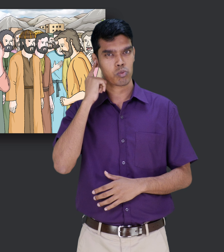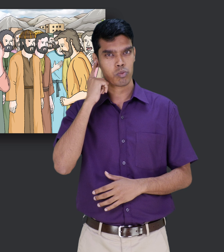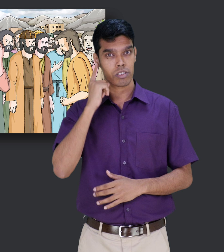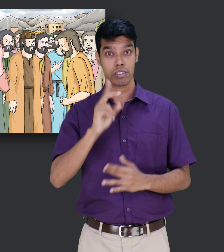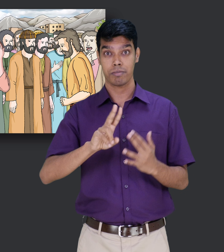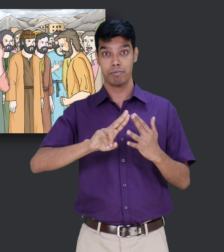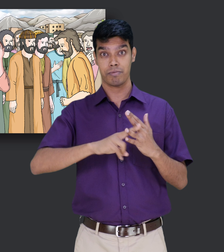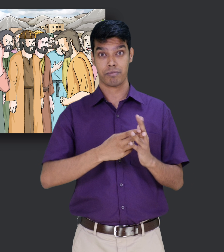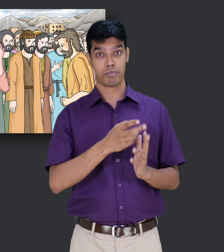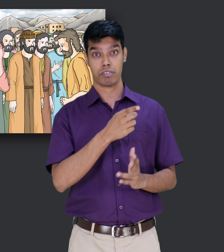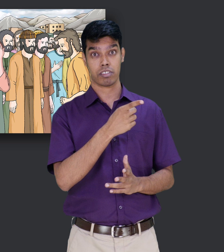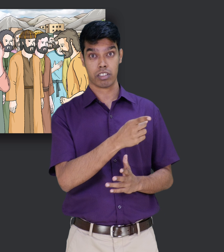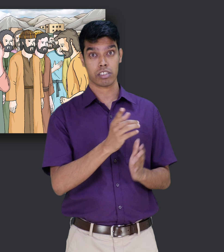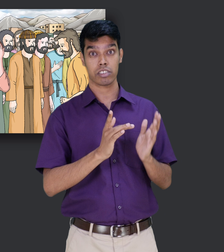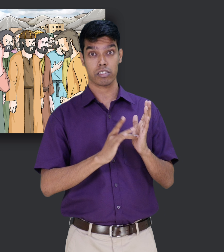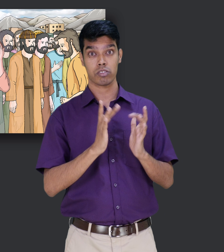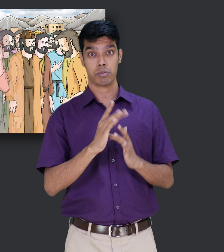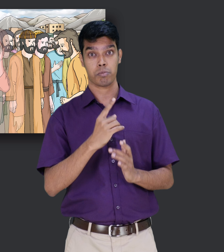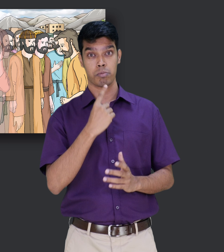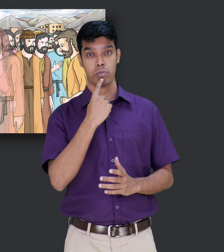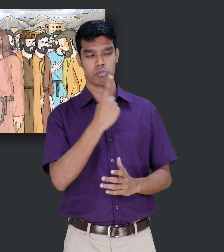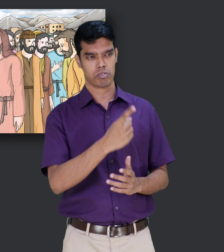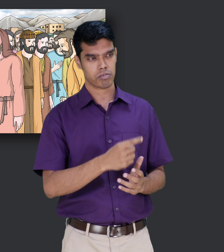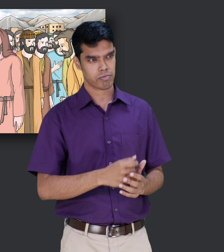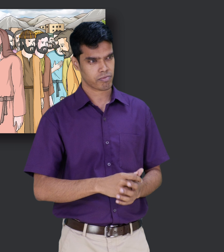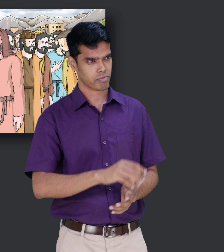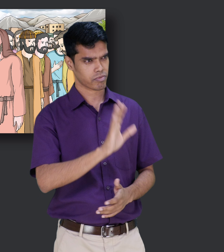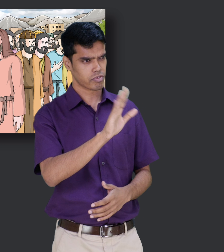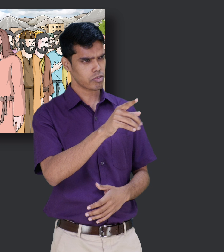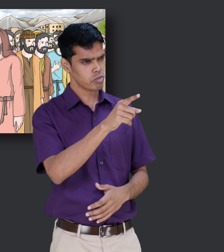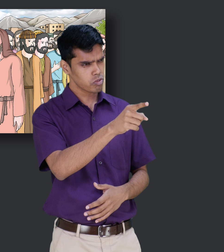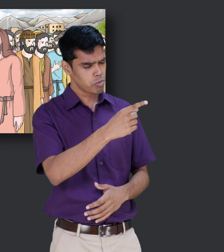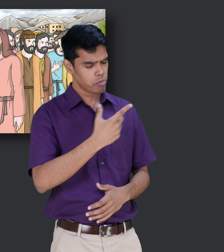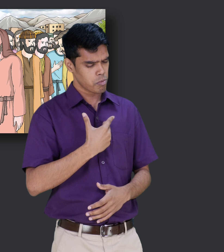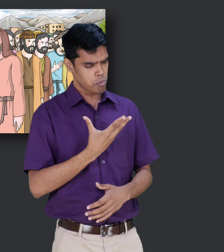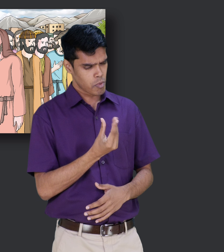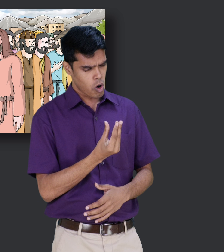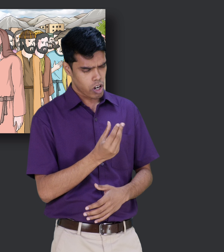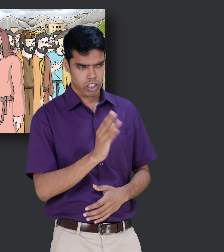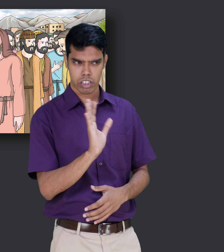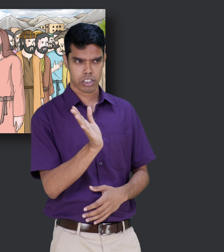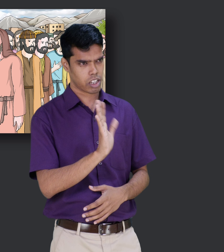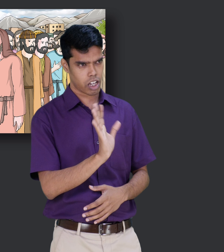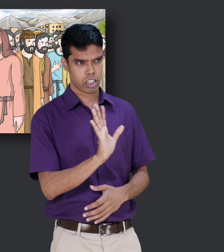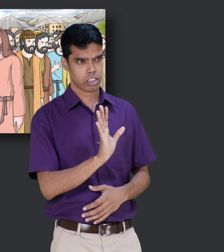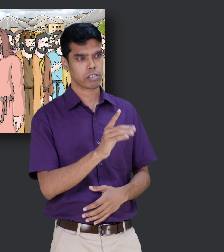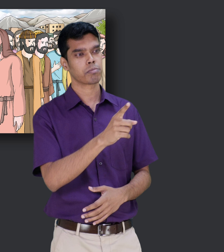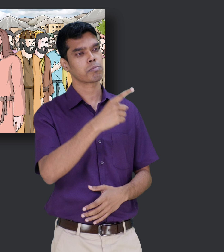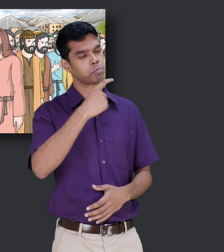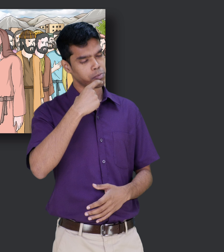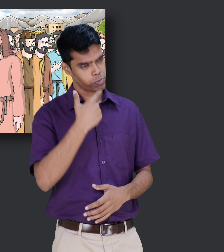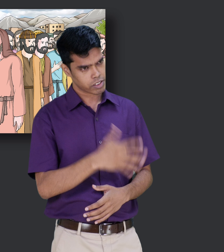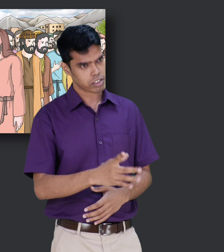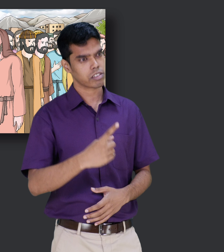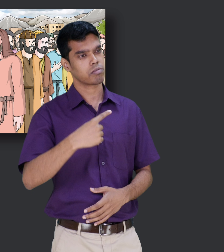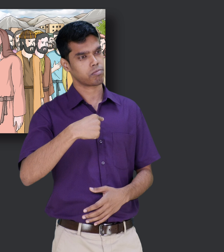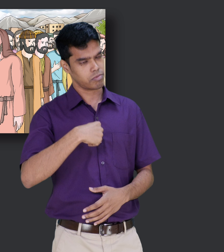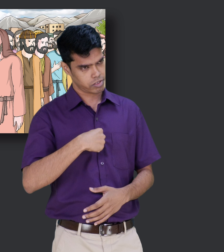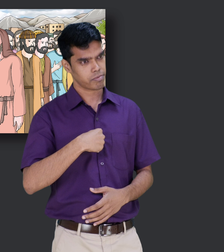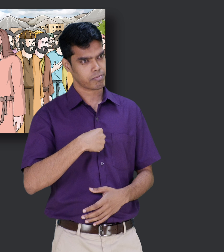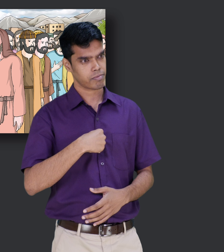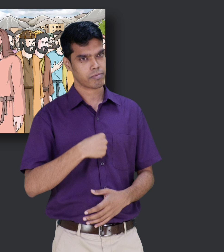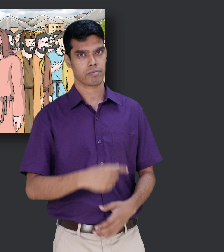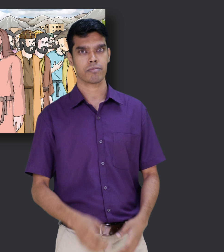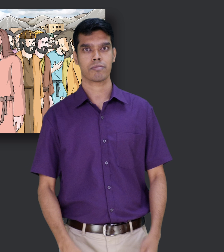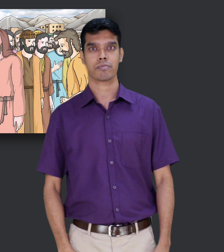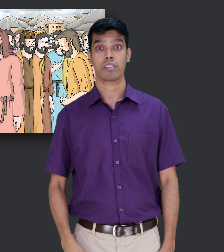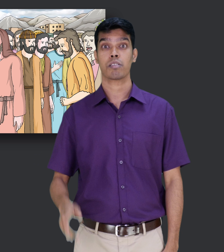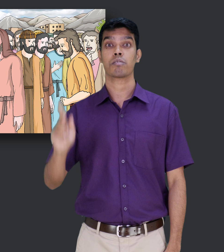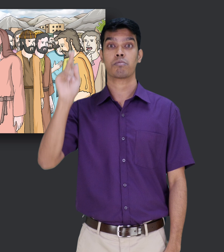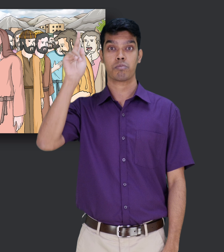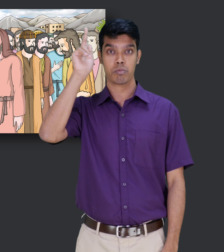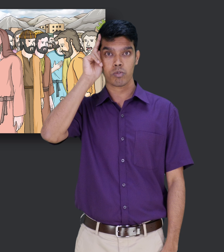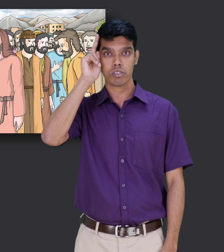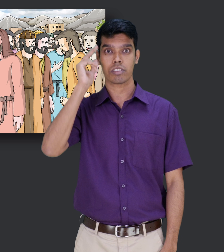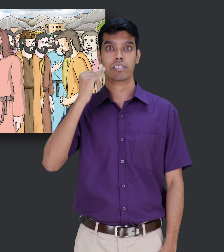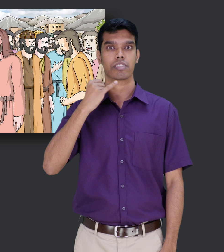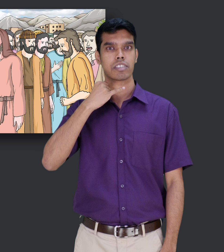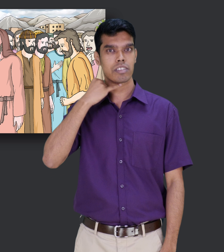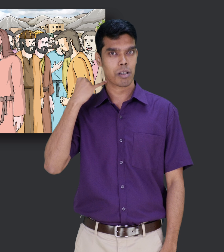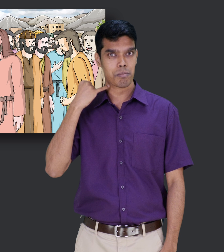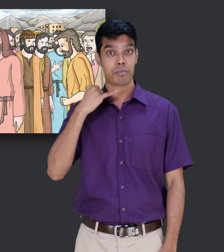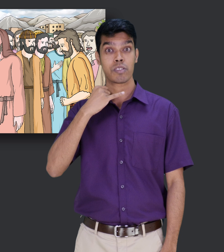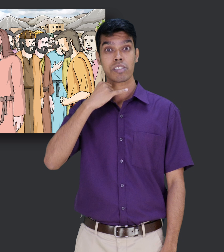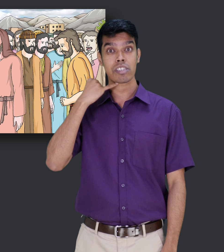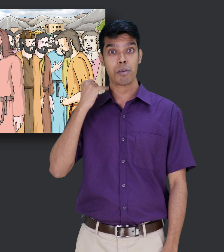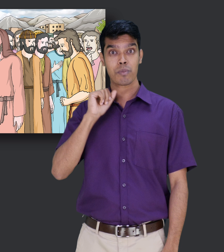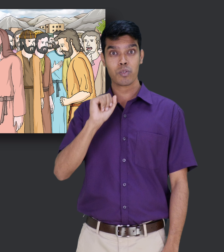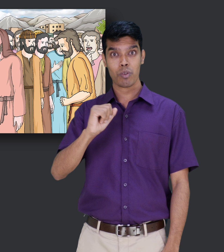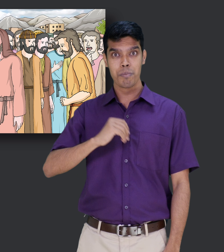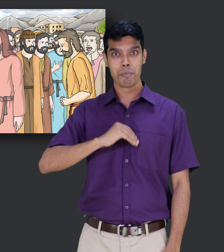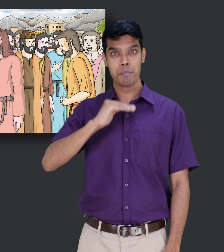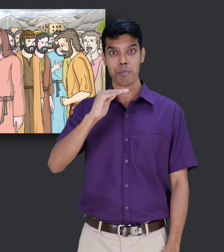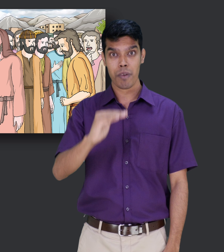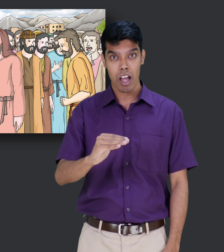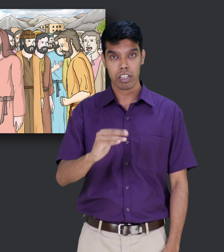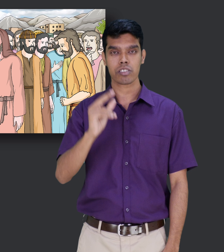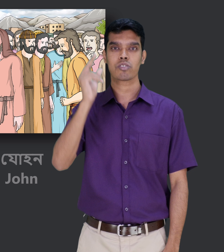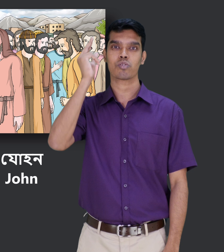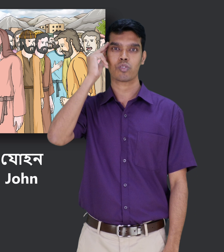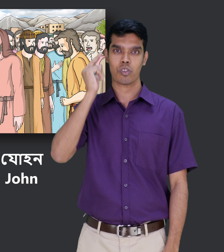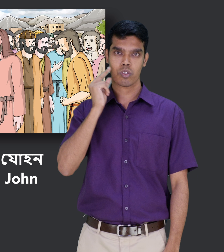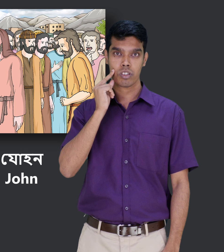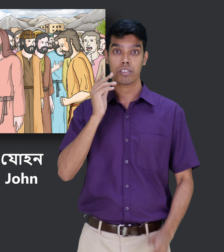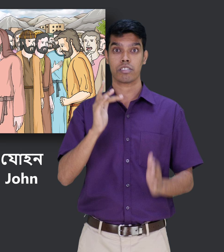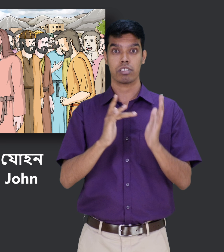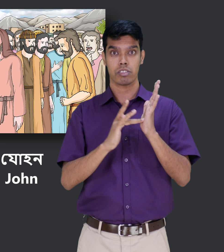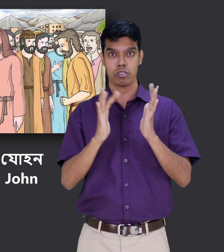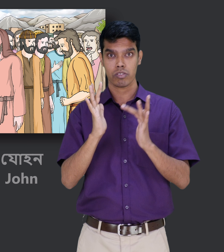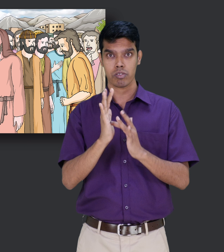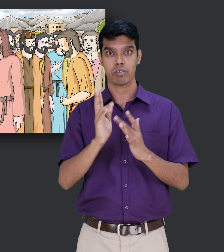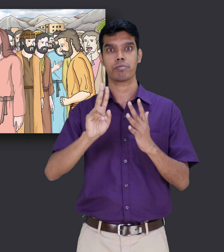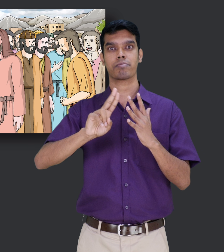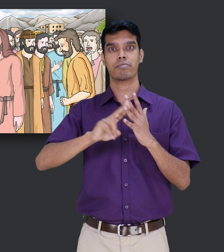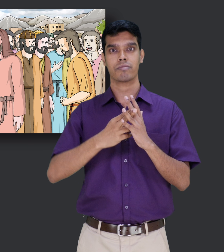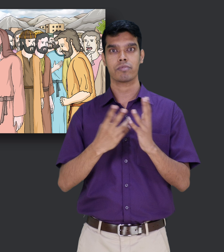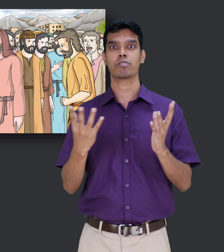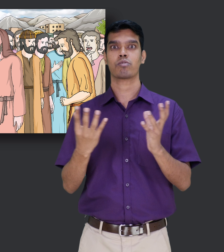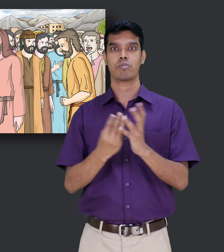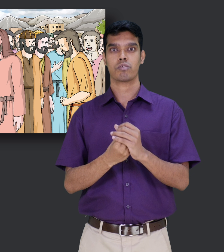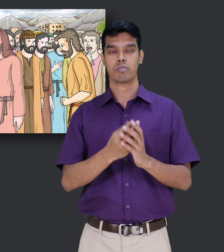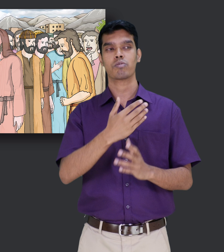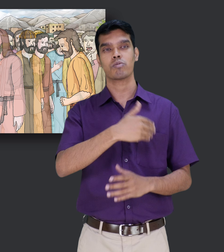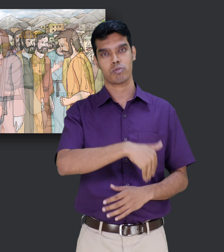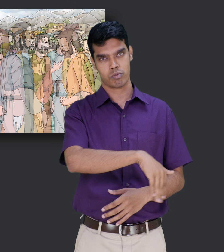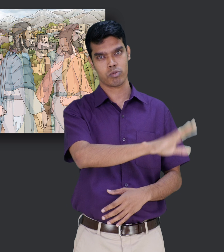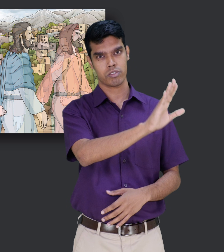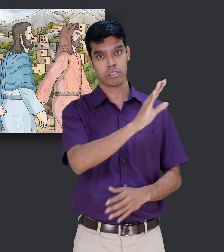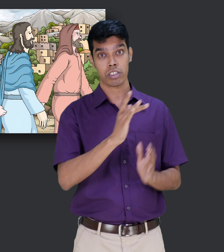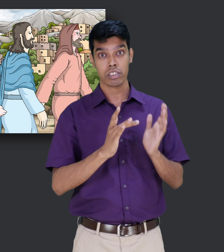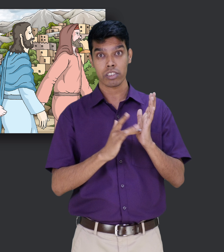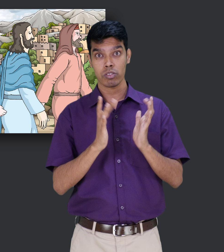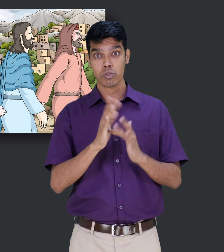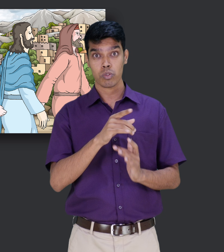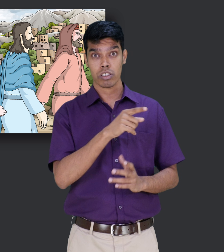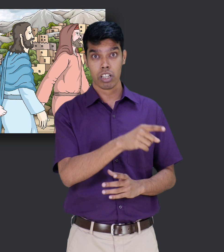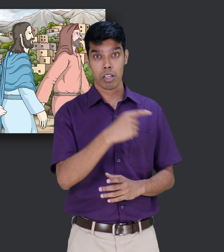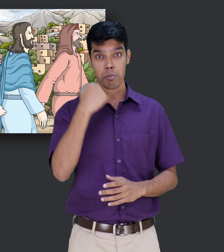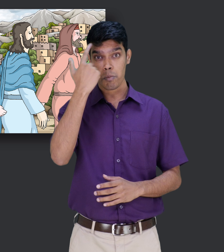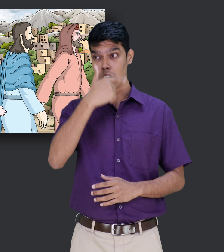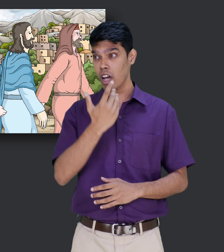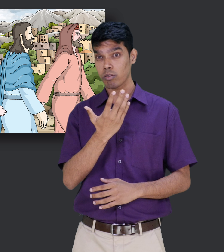But Jesus overheard their conversation and said to Jairus, “Do not be afraid; just believe.”